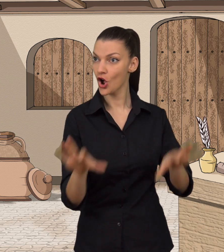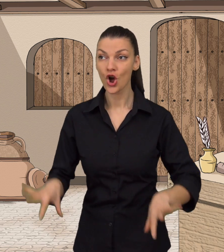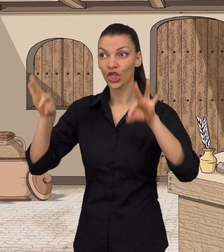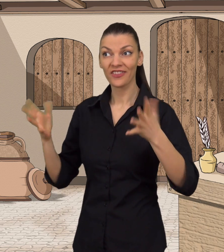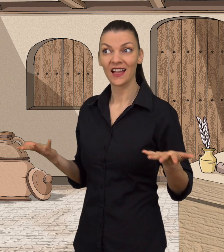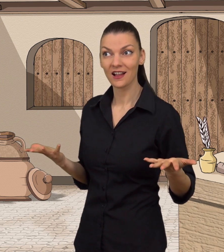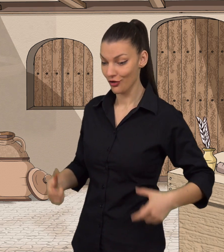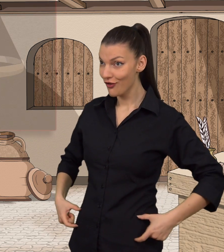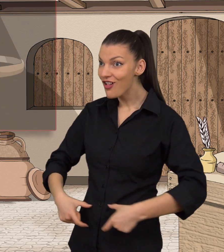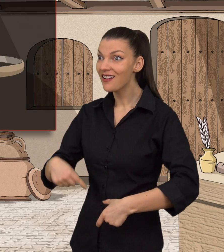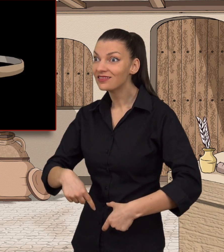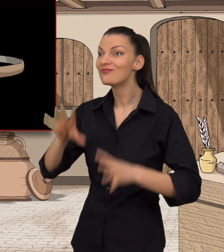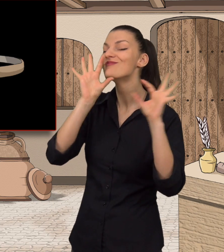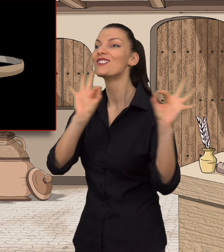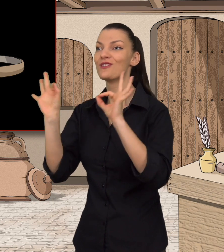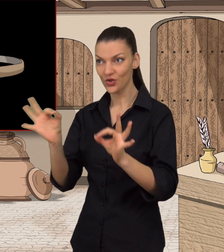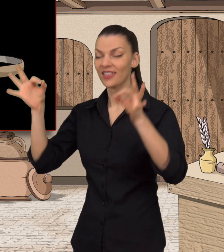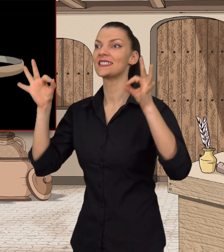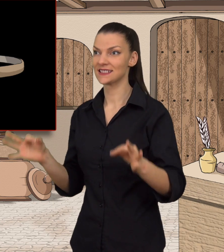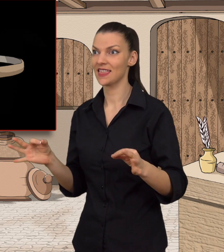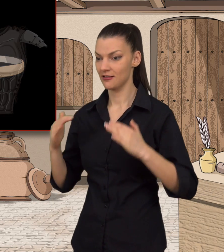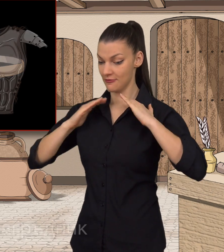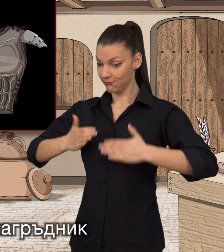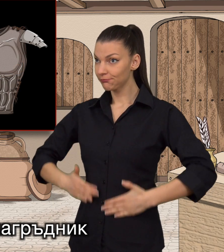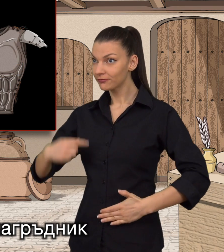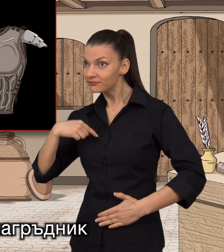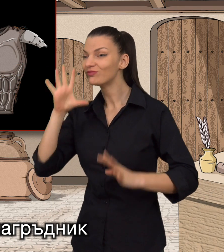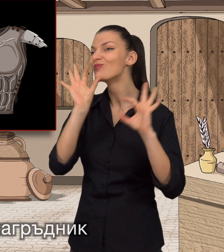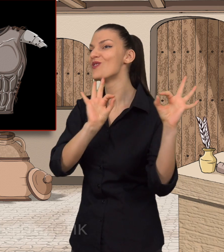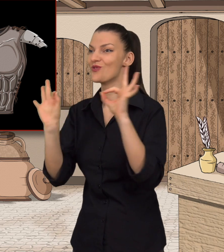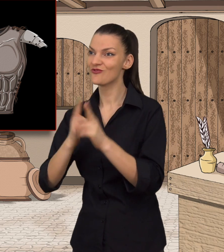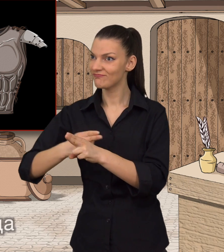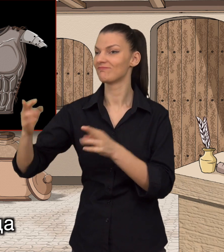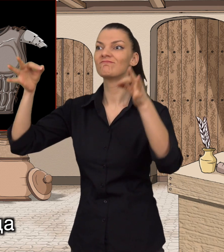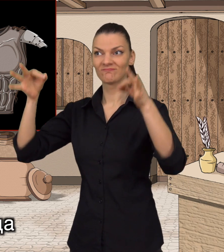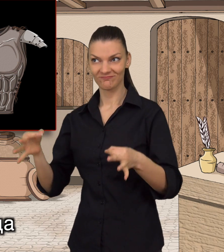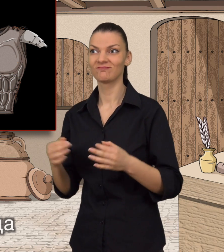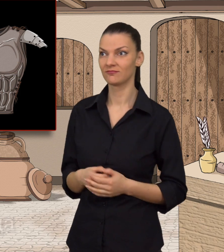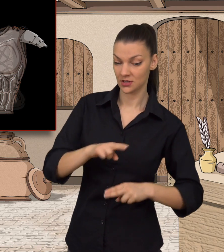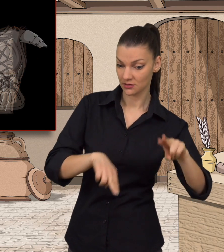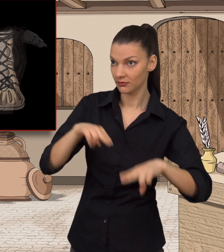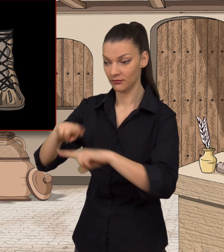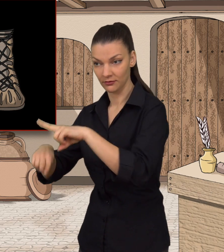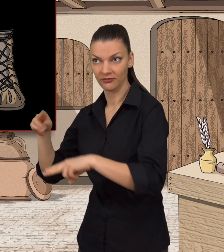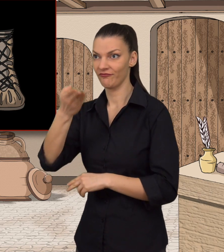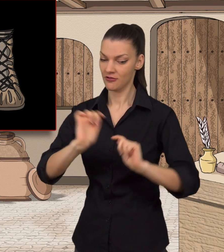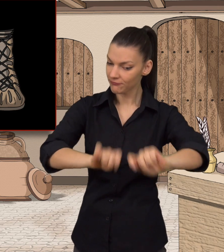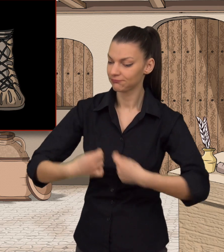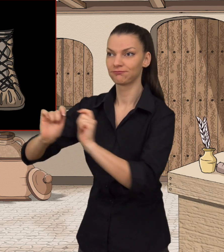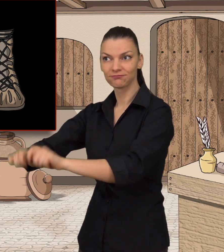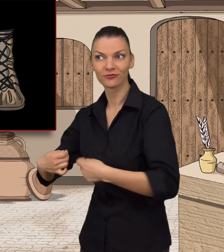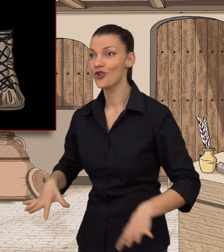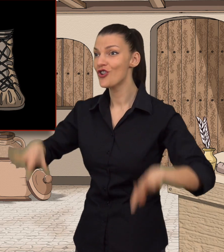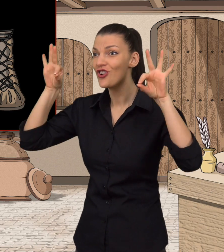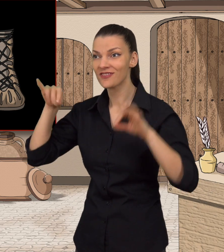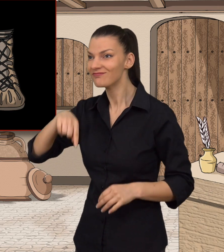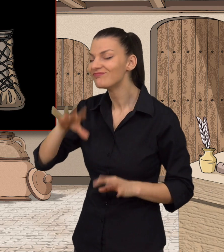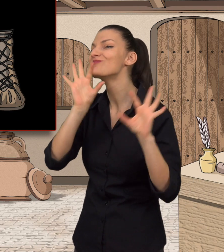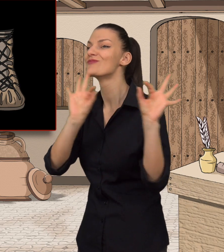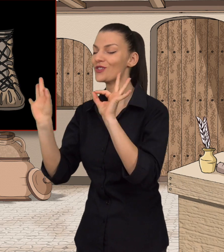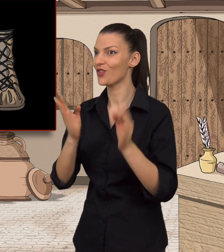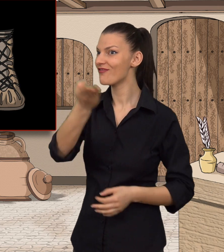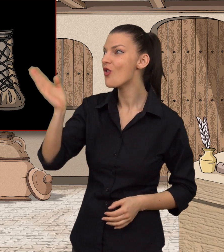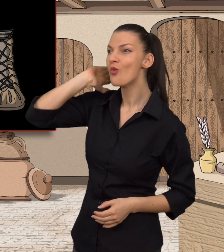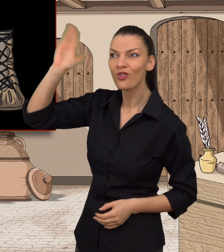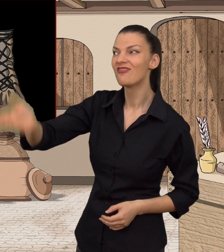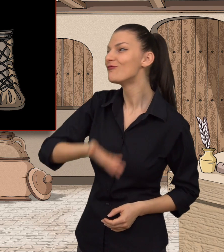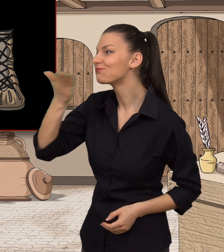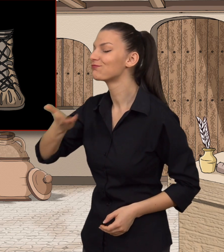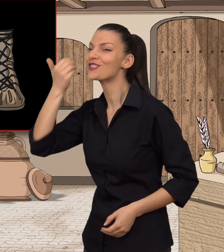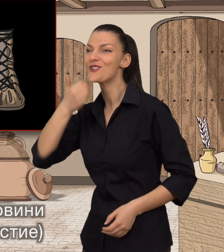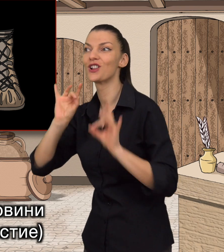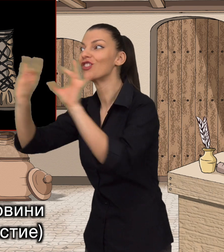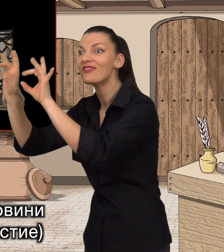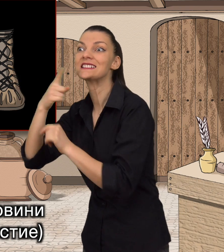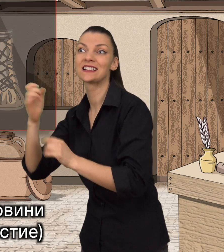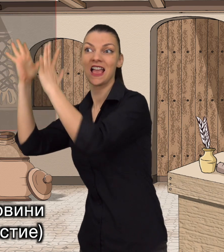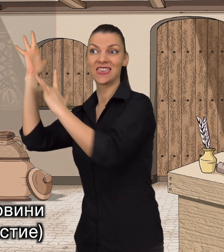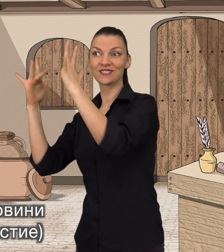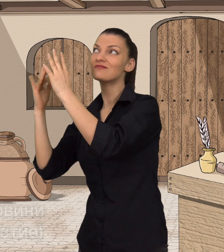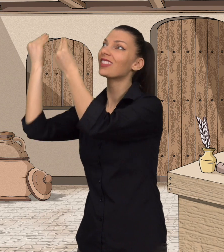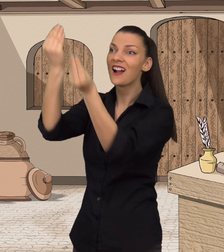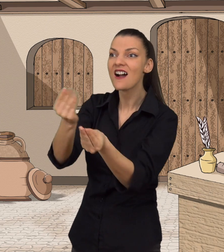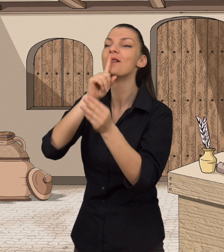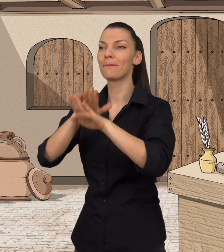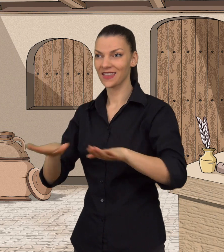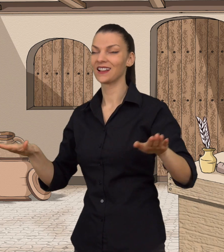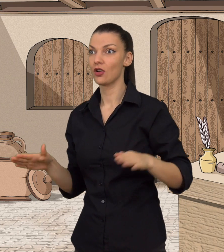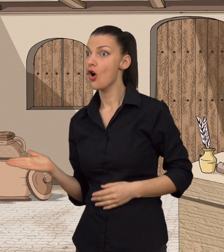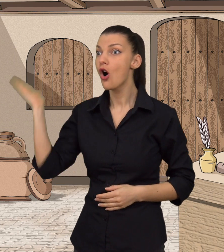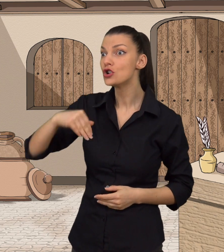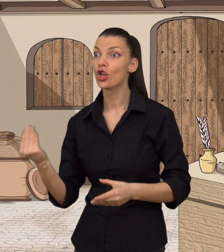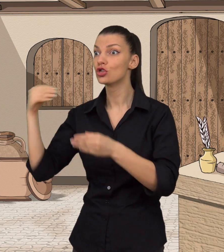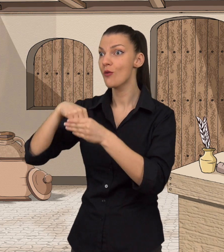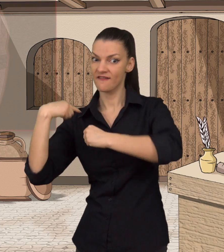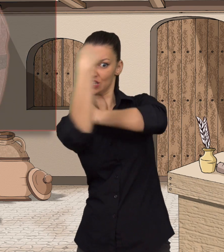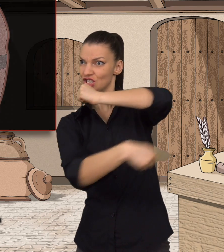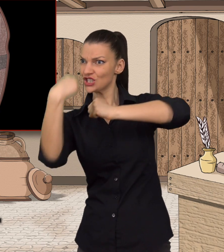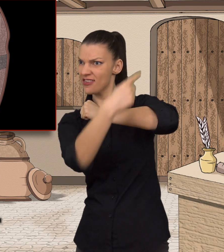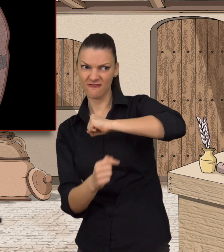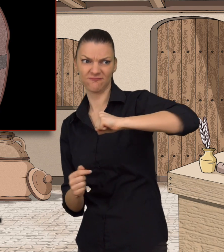Stand firm then, with the belt of truth buckled around your waist, with the breastplate of righteousness arrayed, and with your feet fitted with the readiness of the gospel of peace.